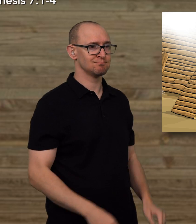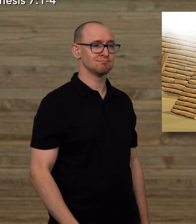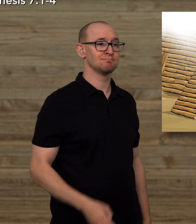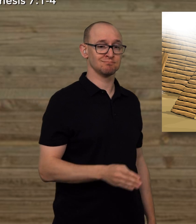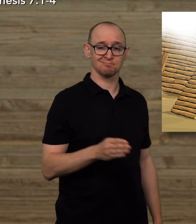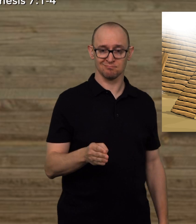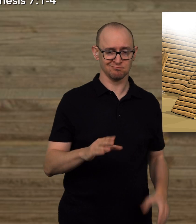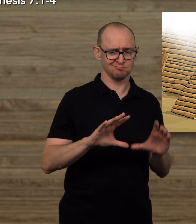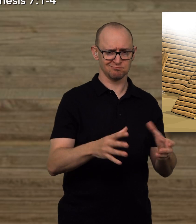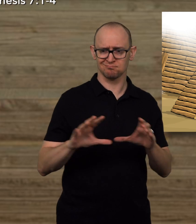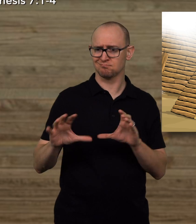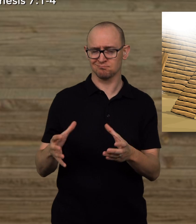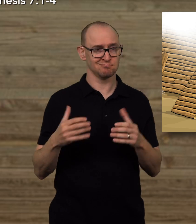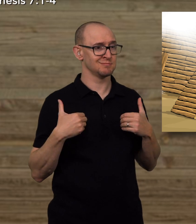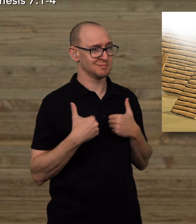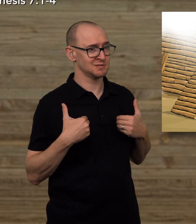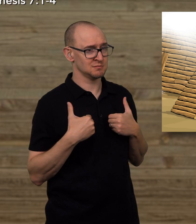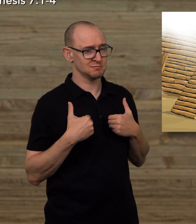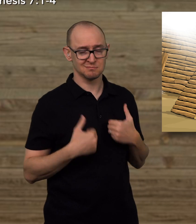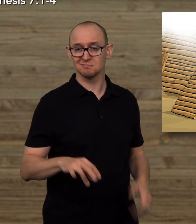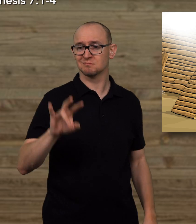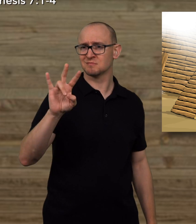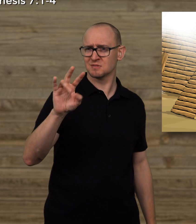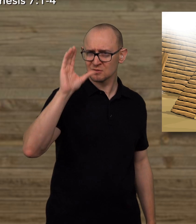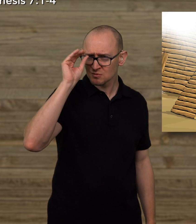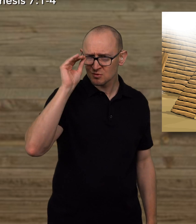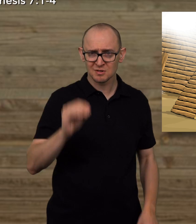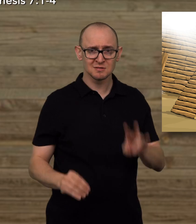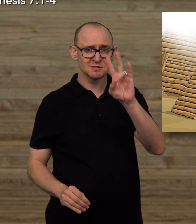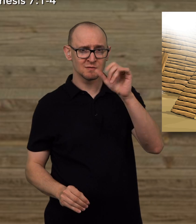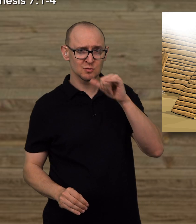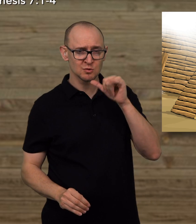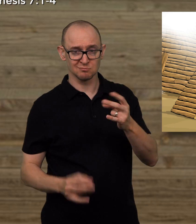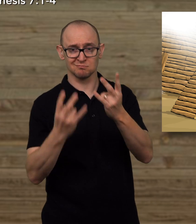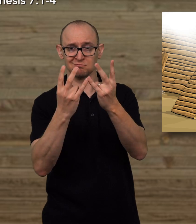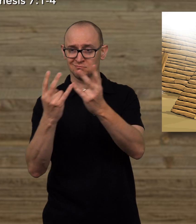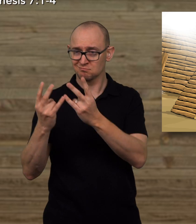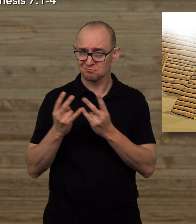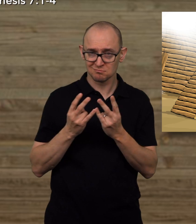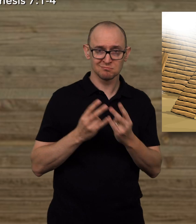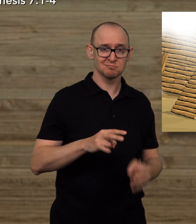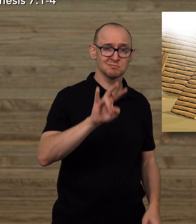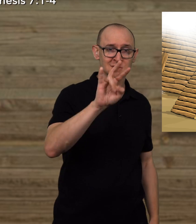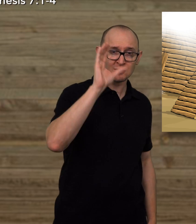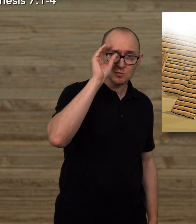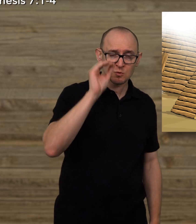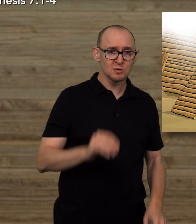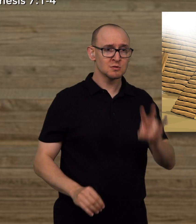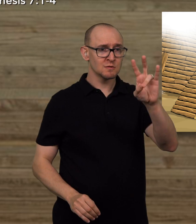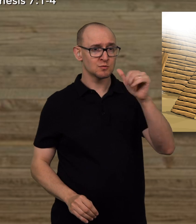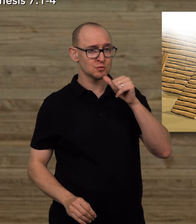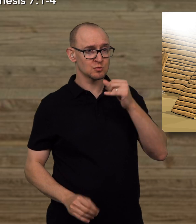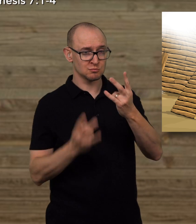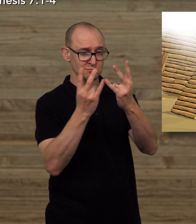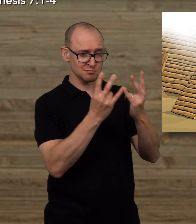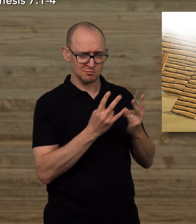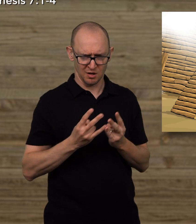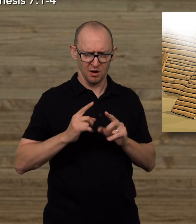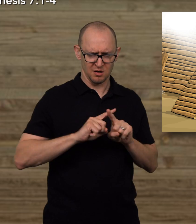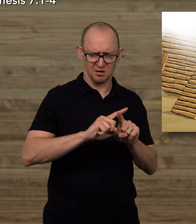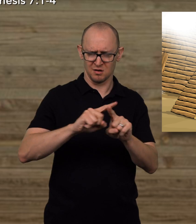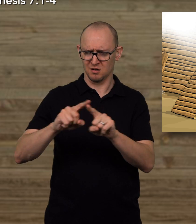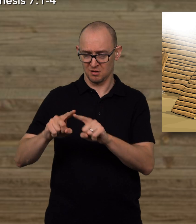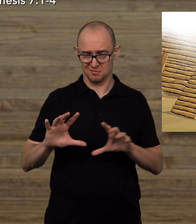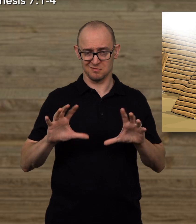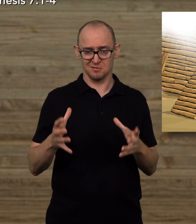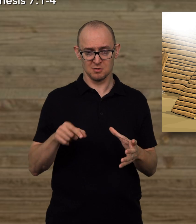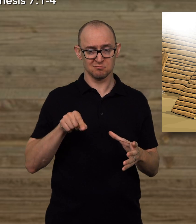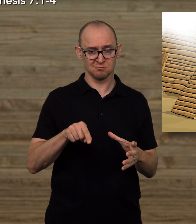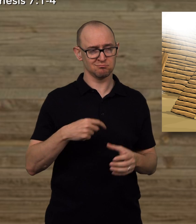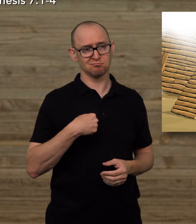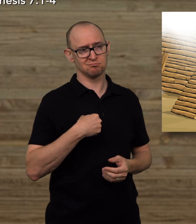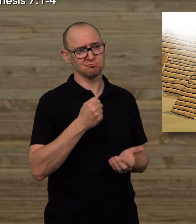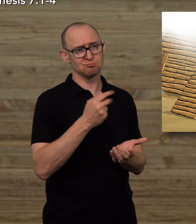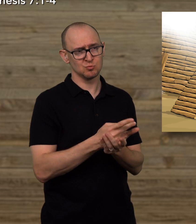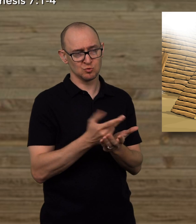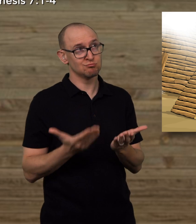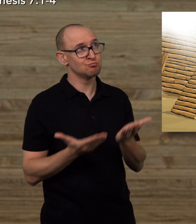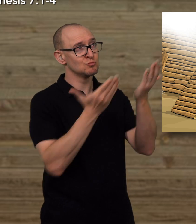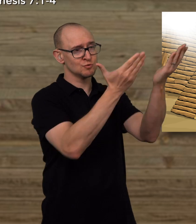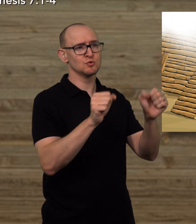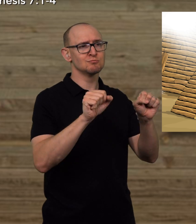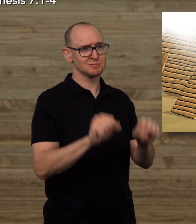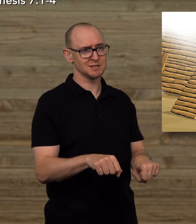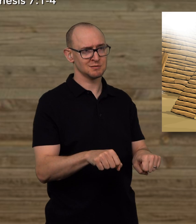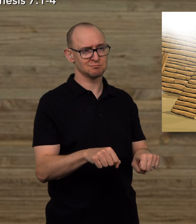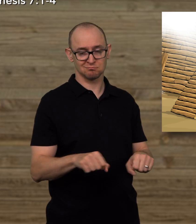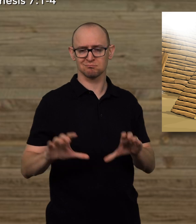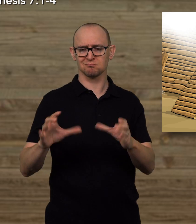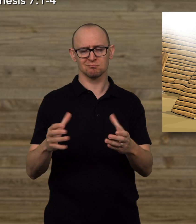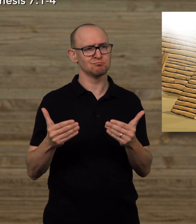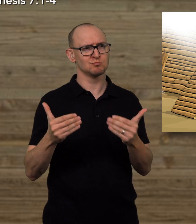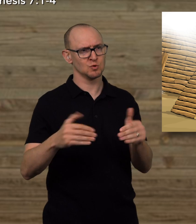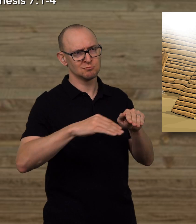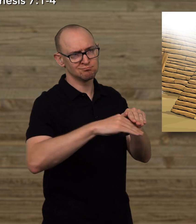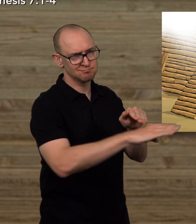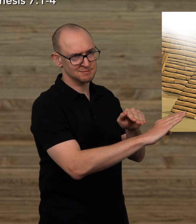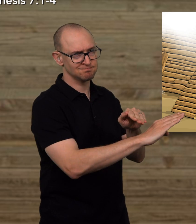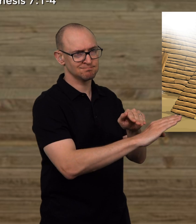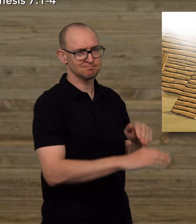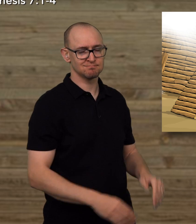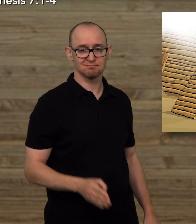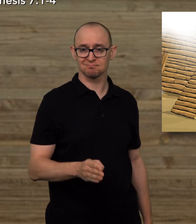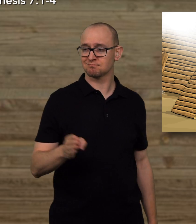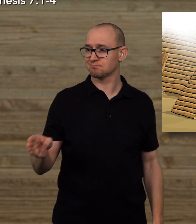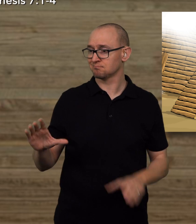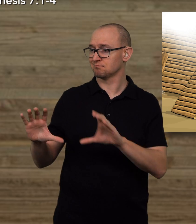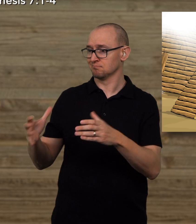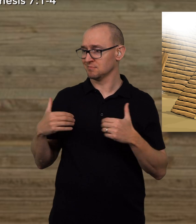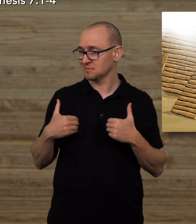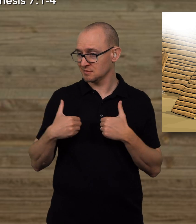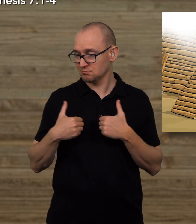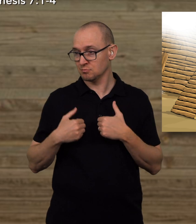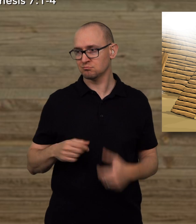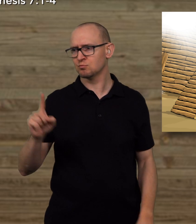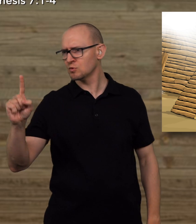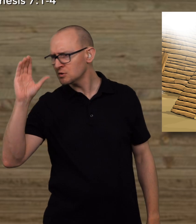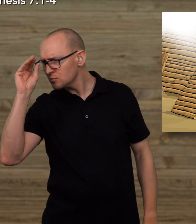a pair of every kind of unclean animal, a male and its mate;